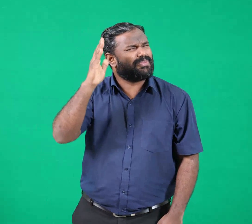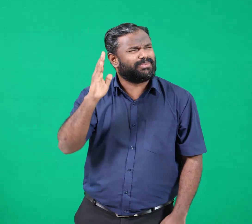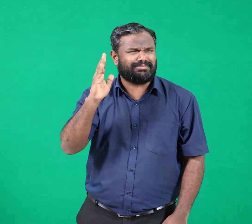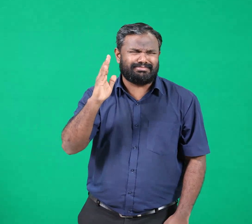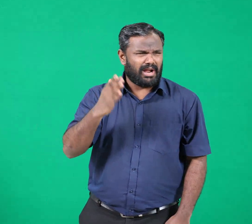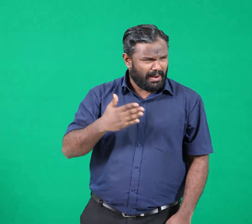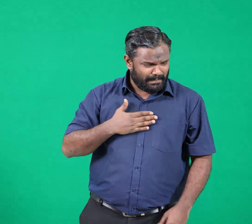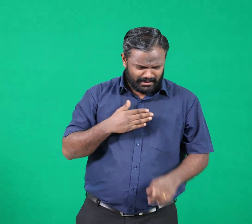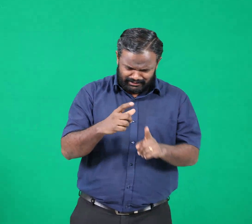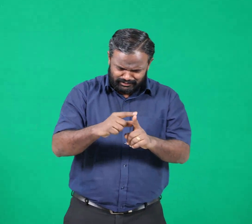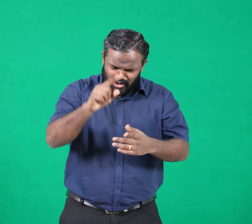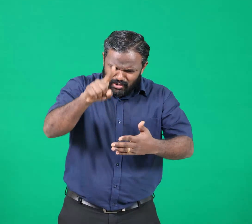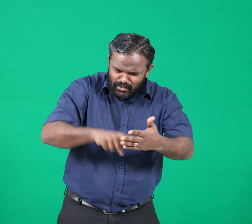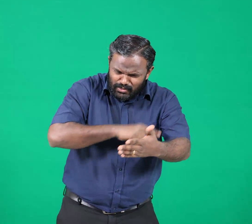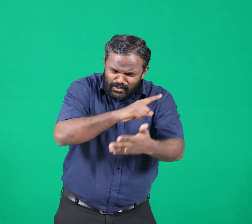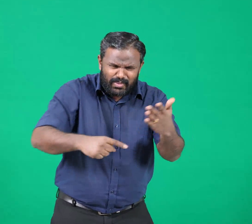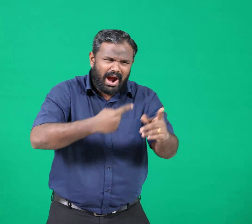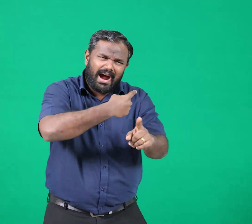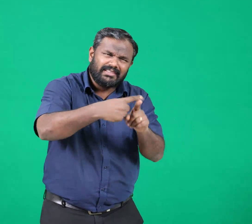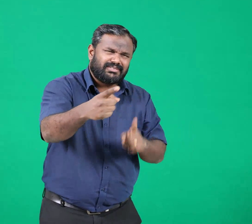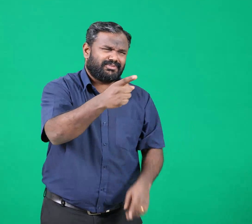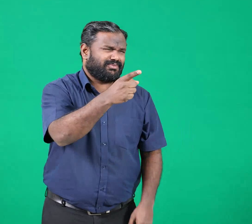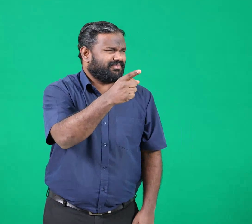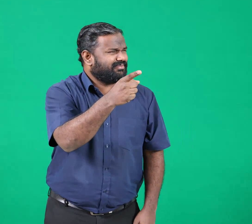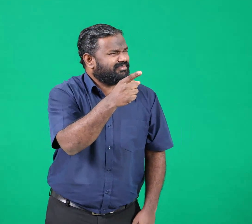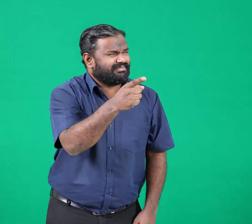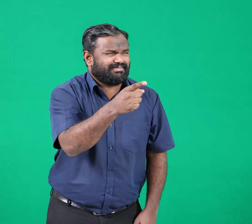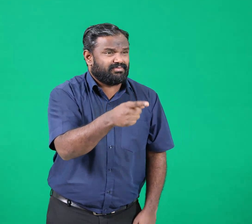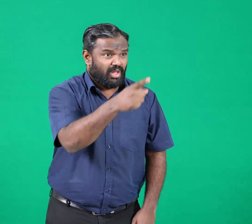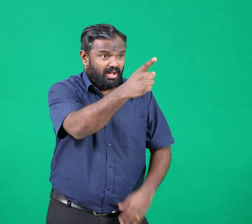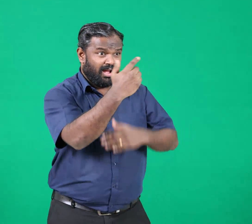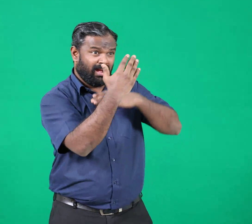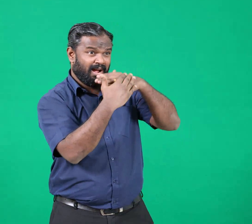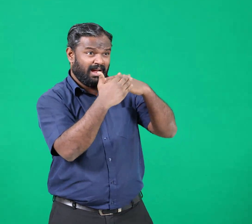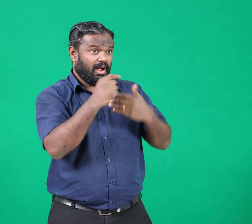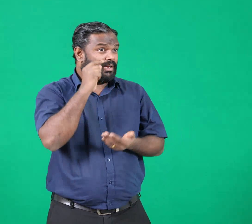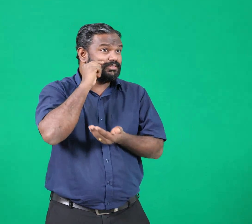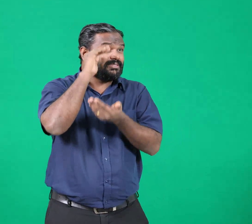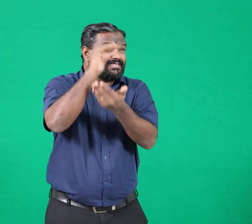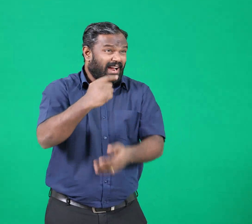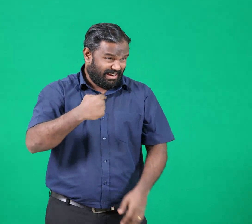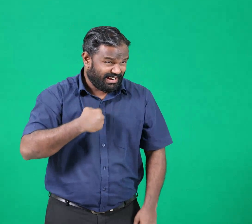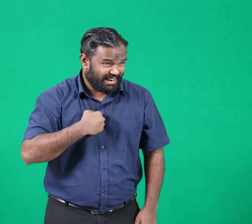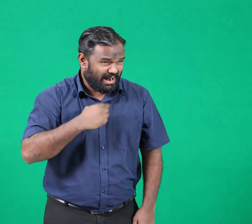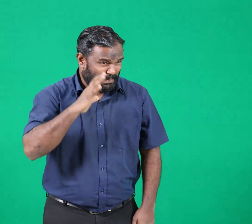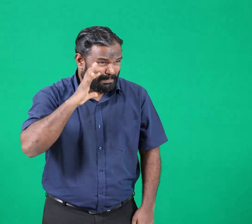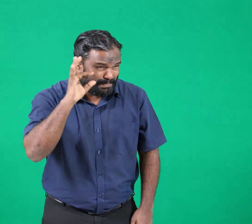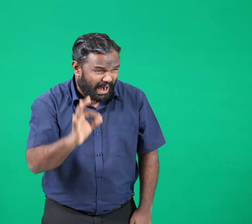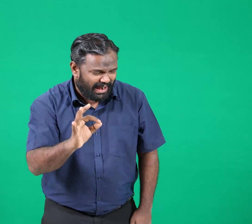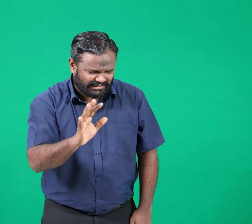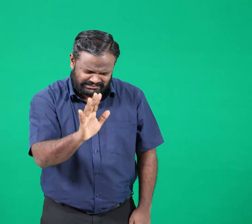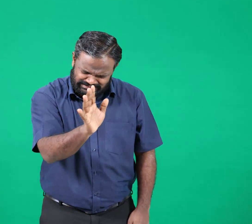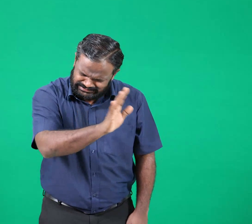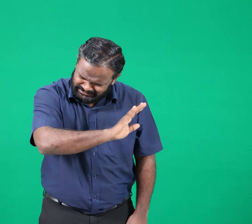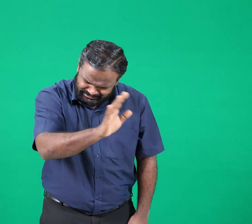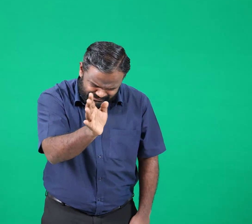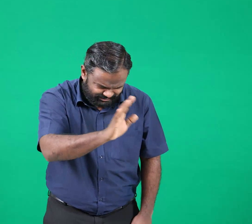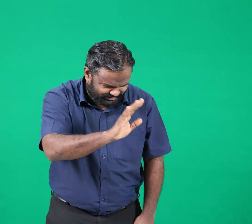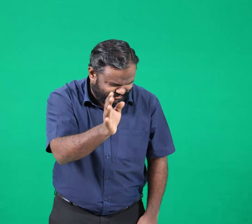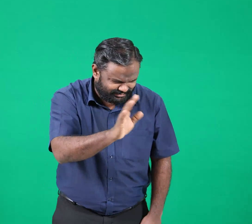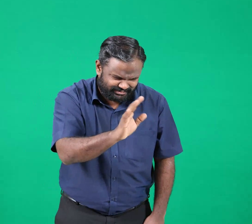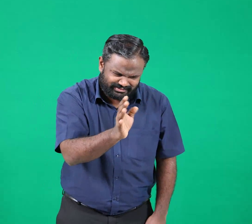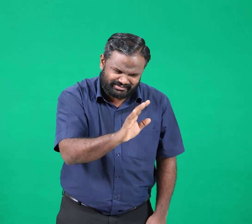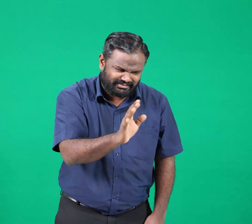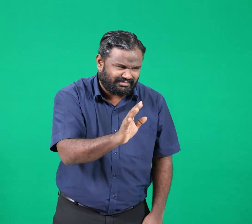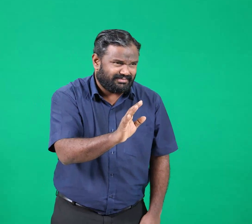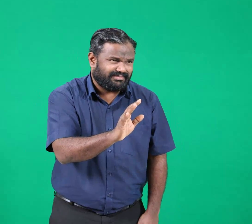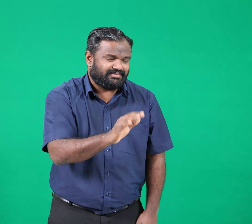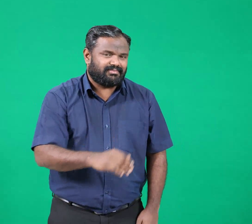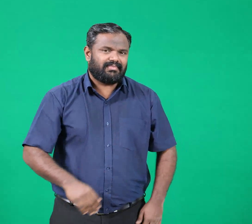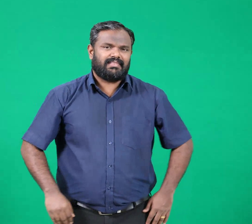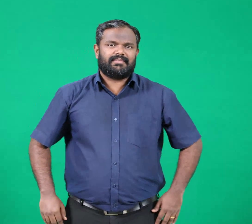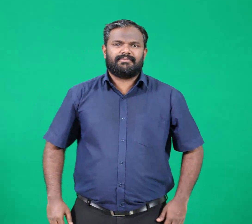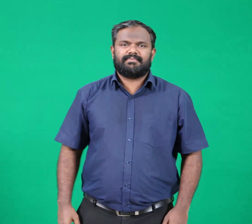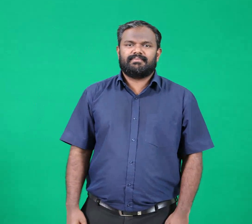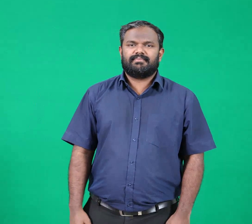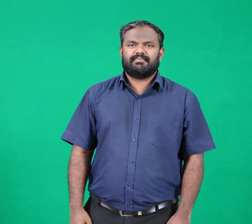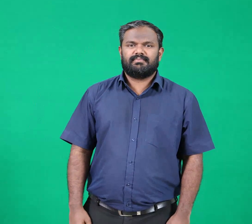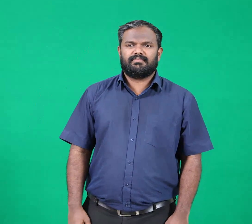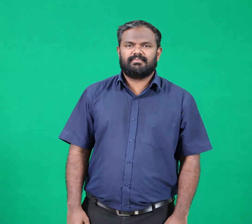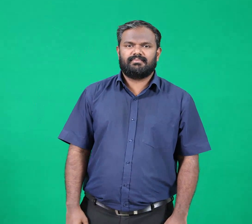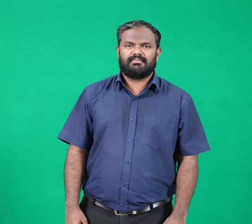I am no longer worthy to be called your son. '